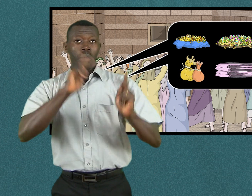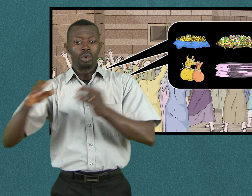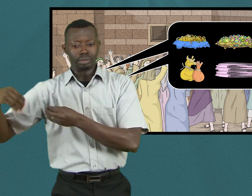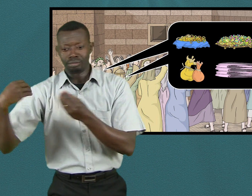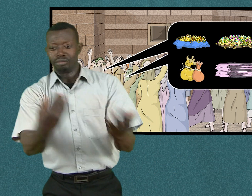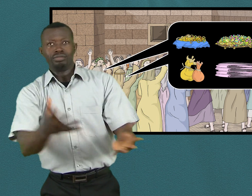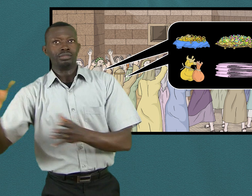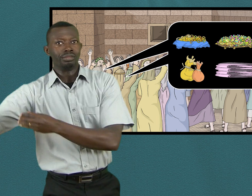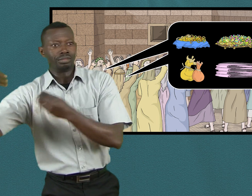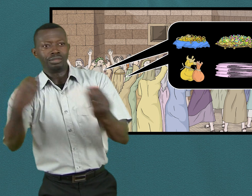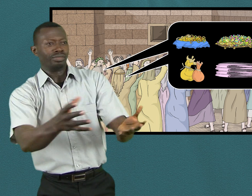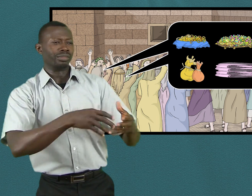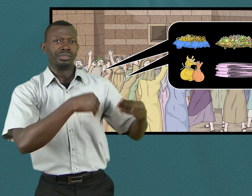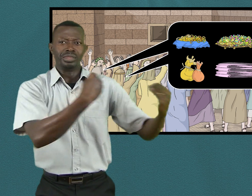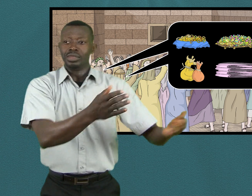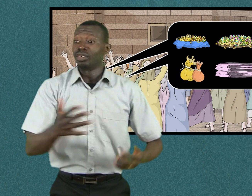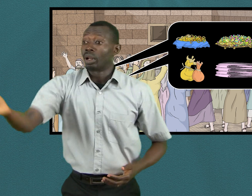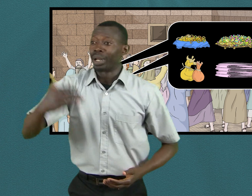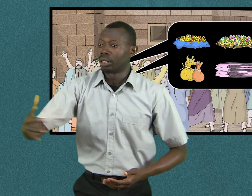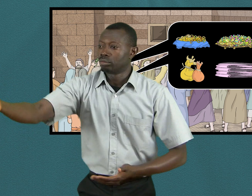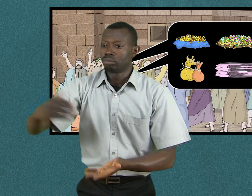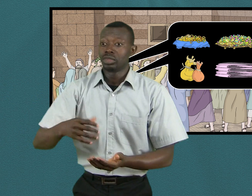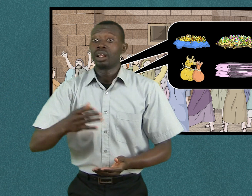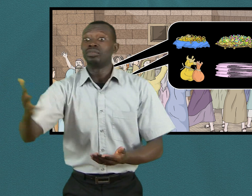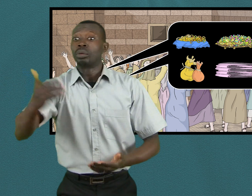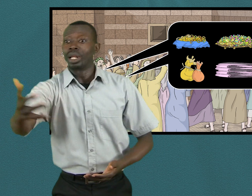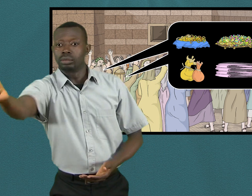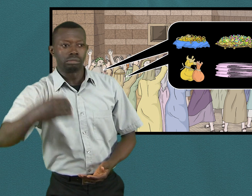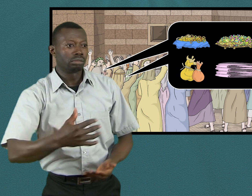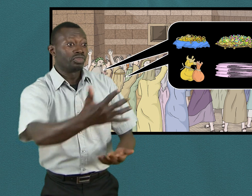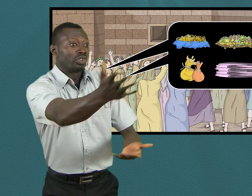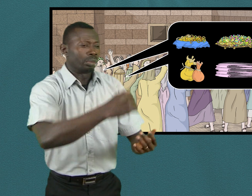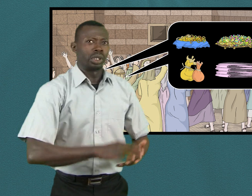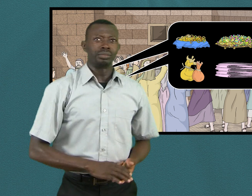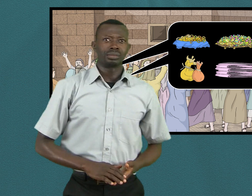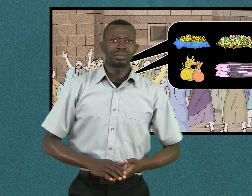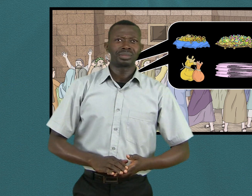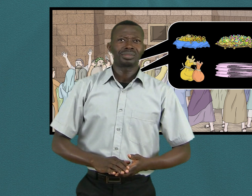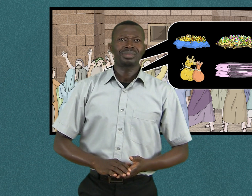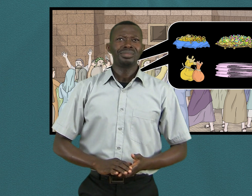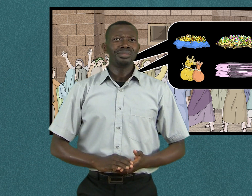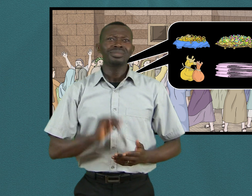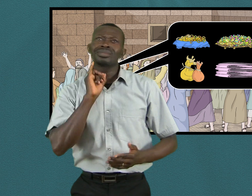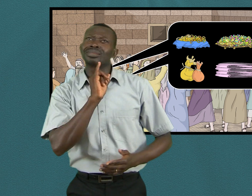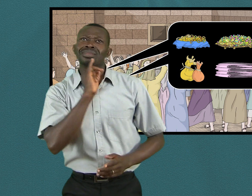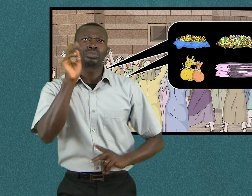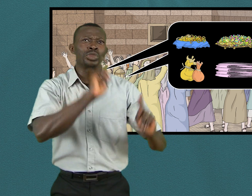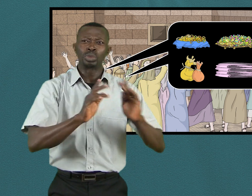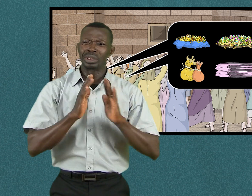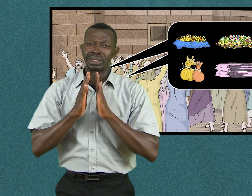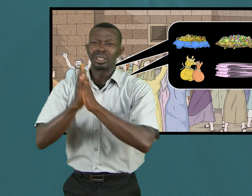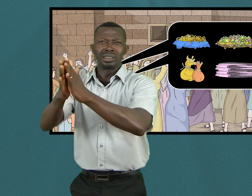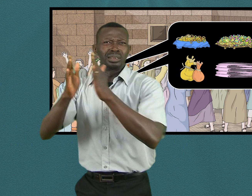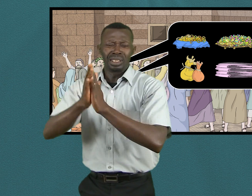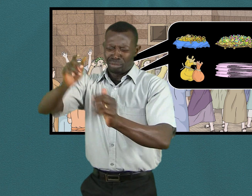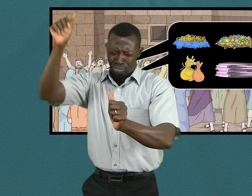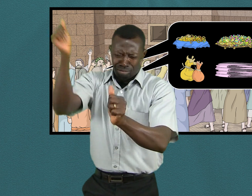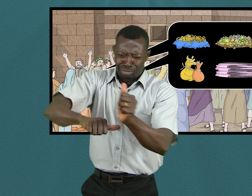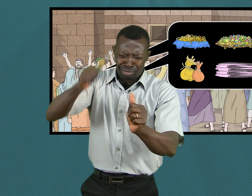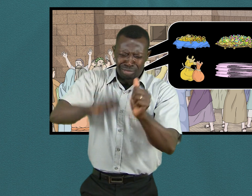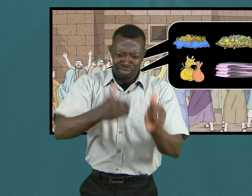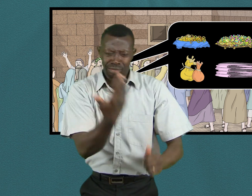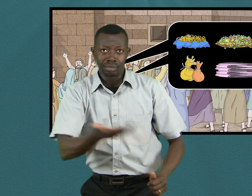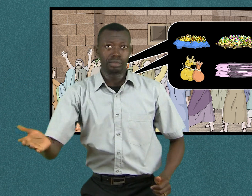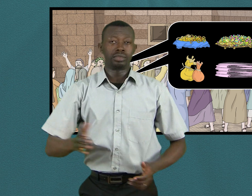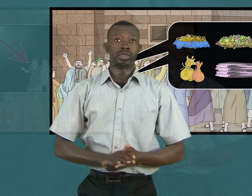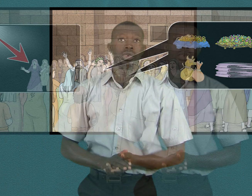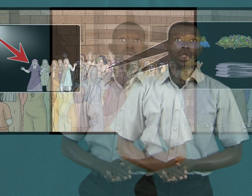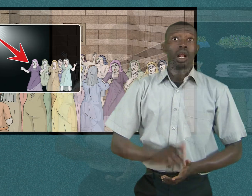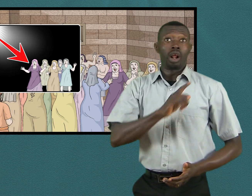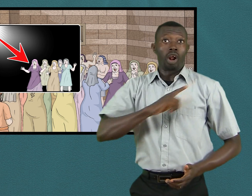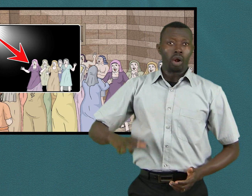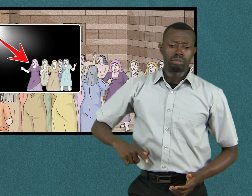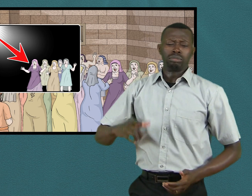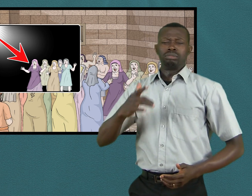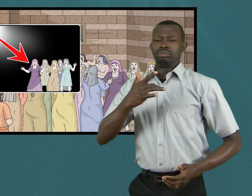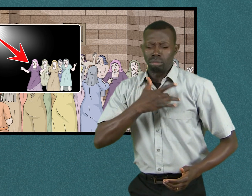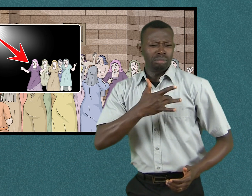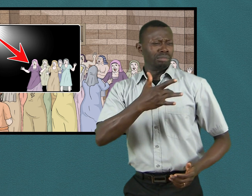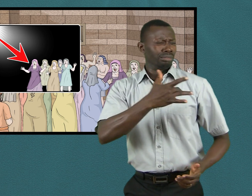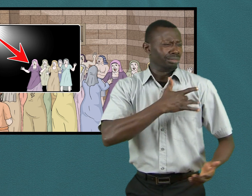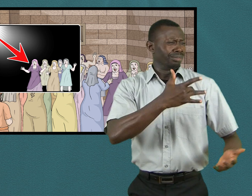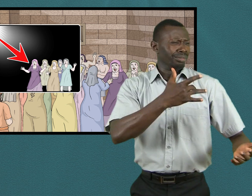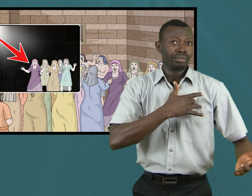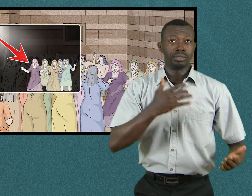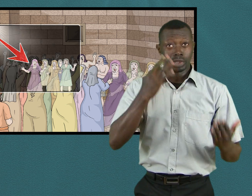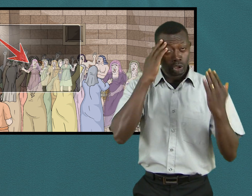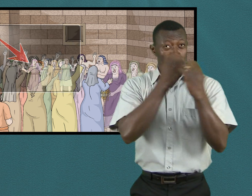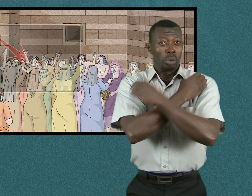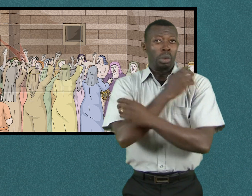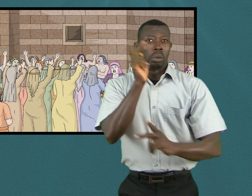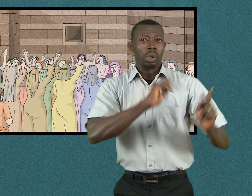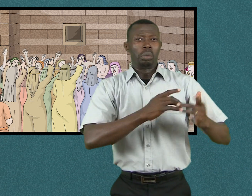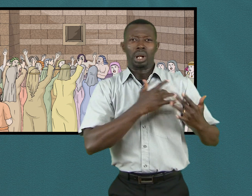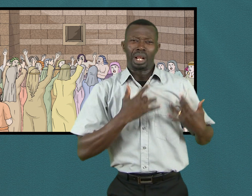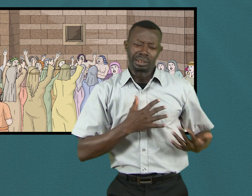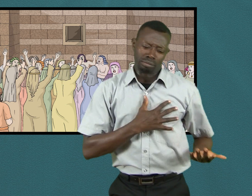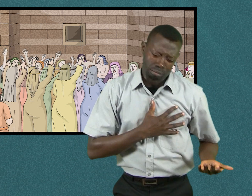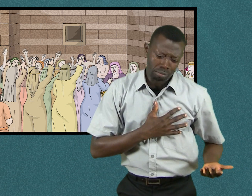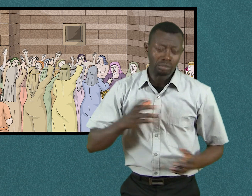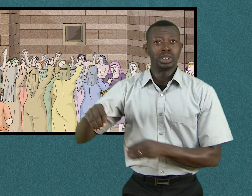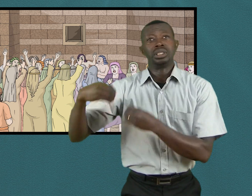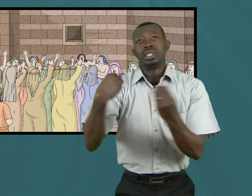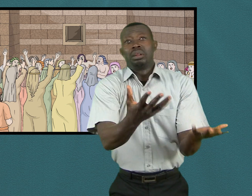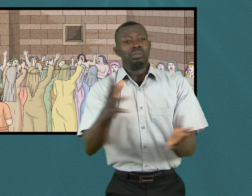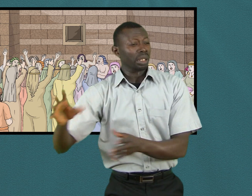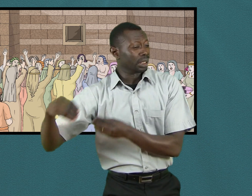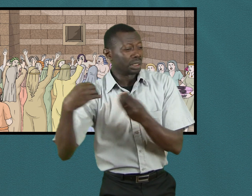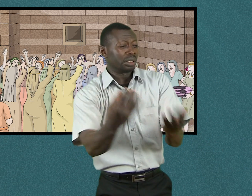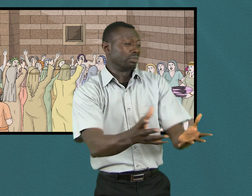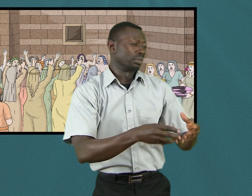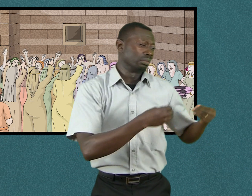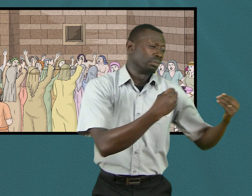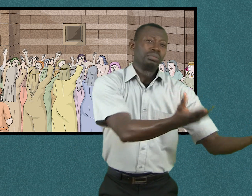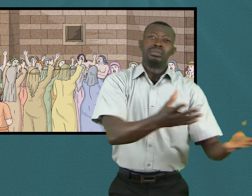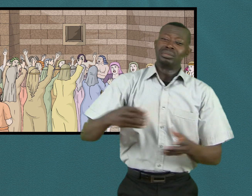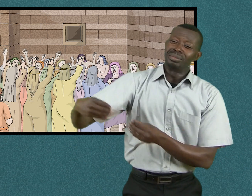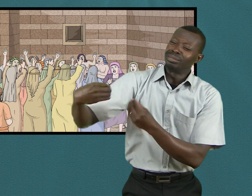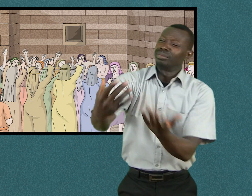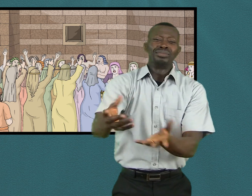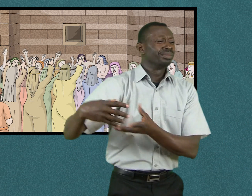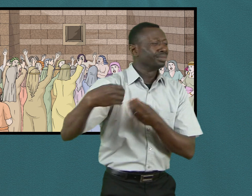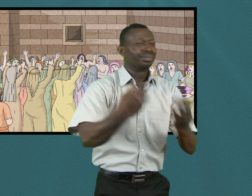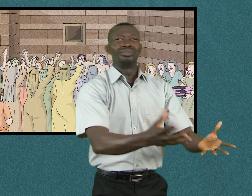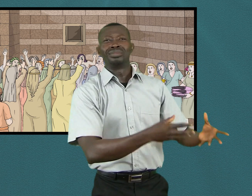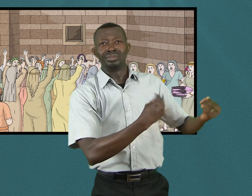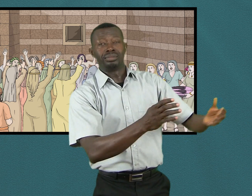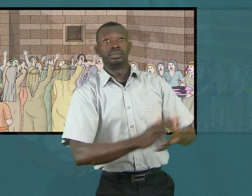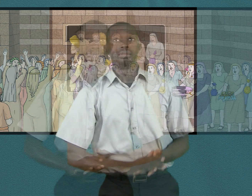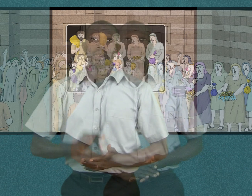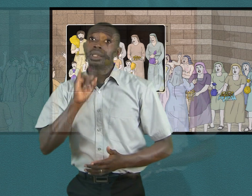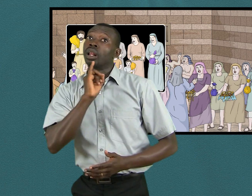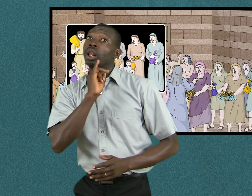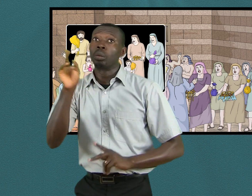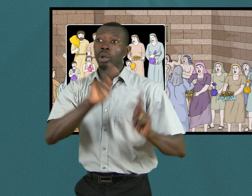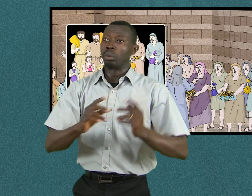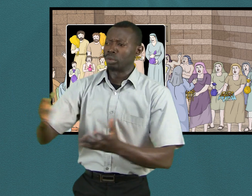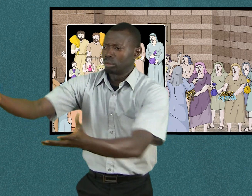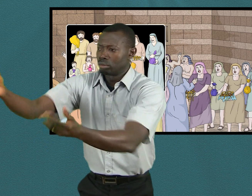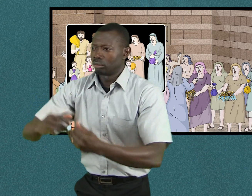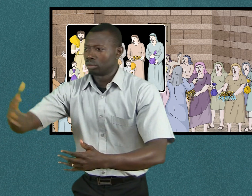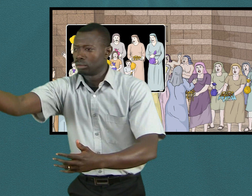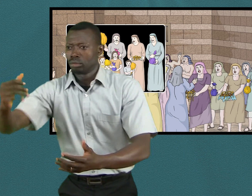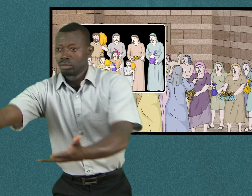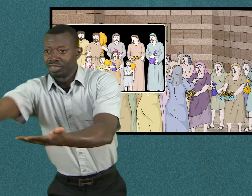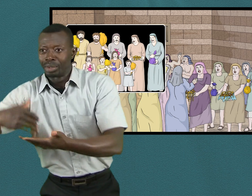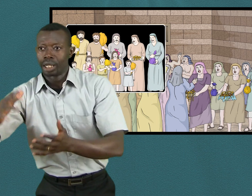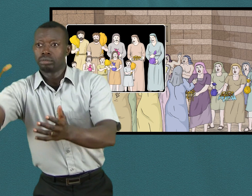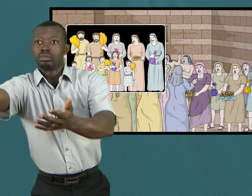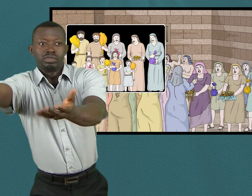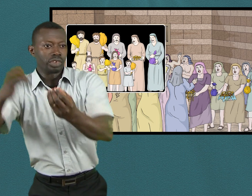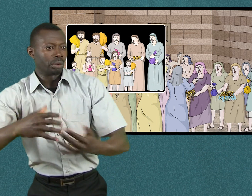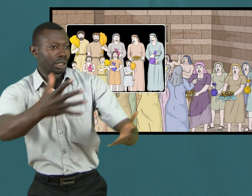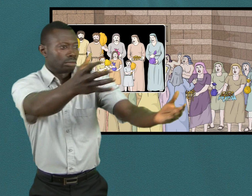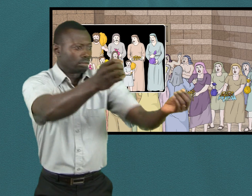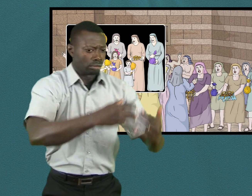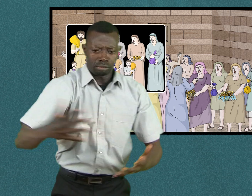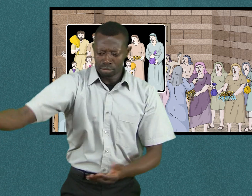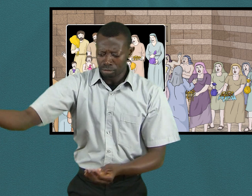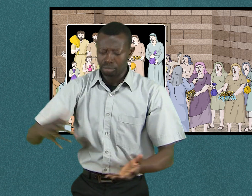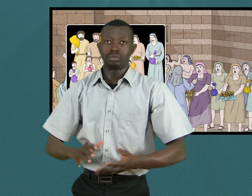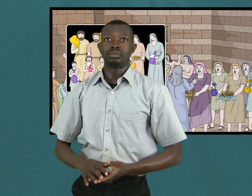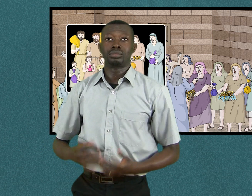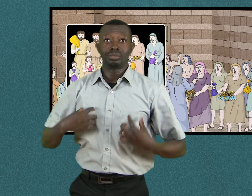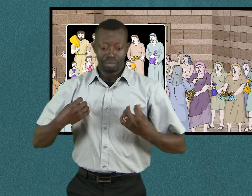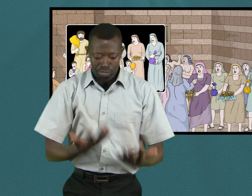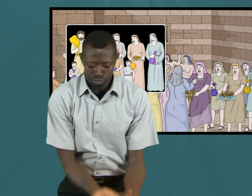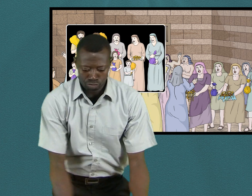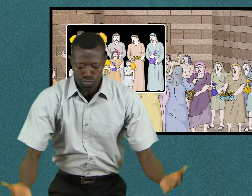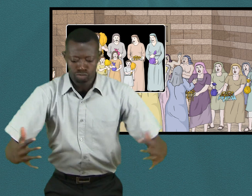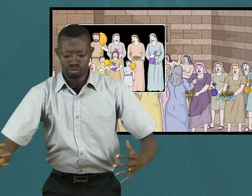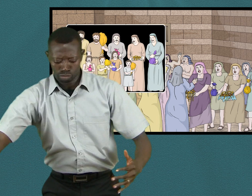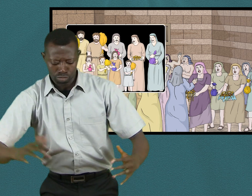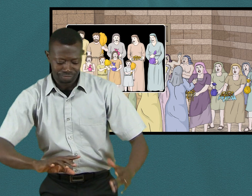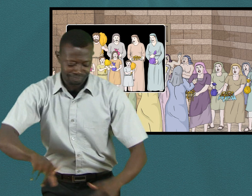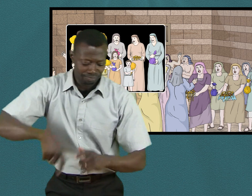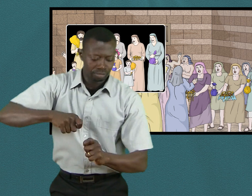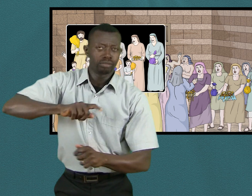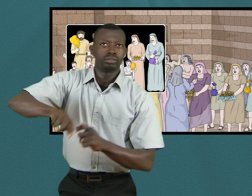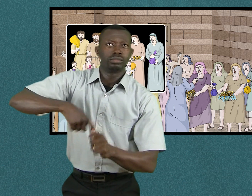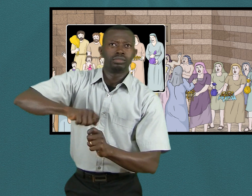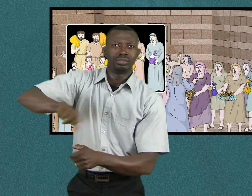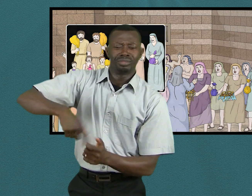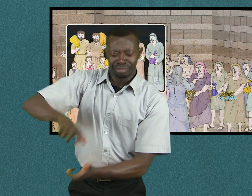And the LORD gave the people such favor in the sight of the Egyptians that they granted their request.